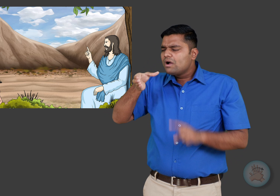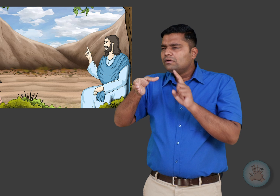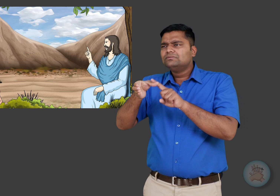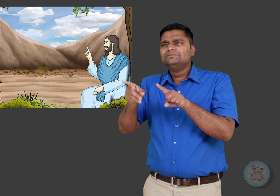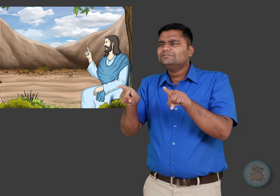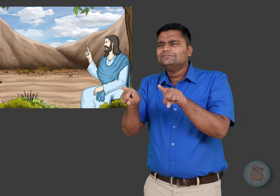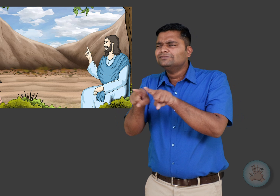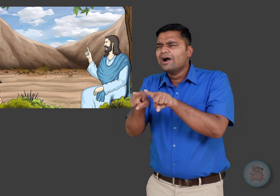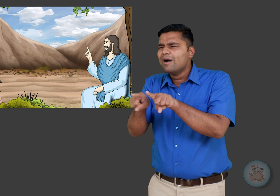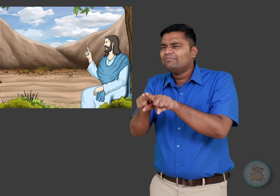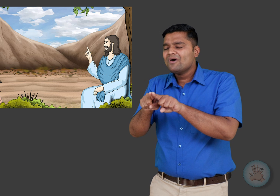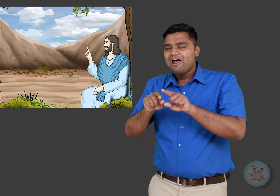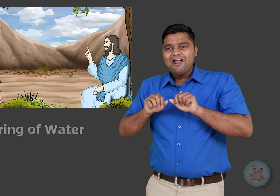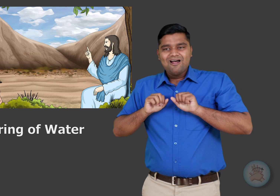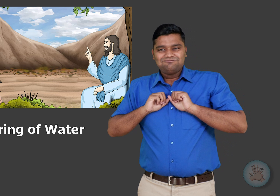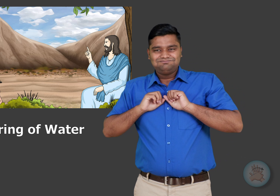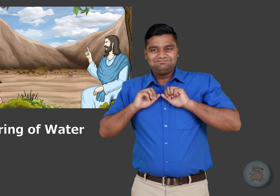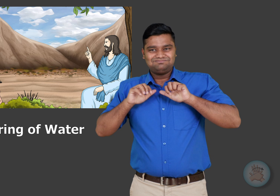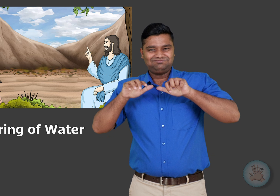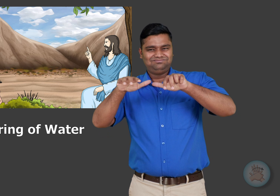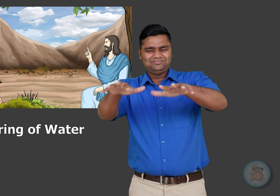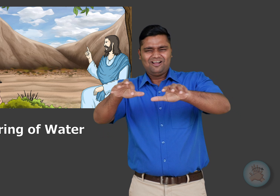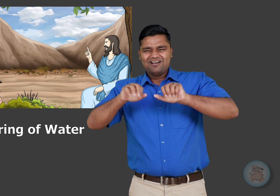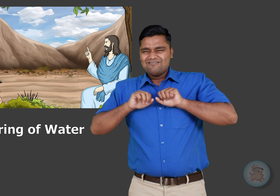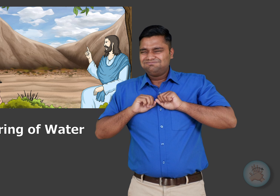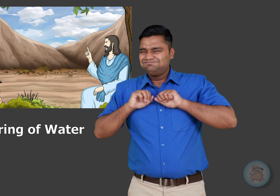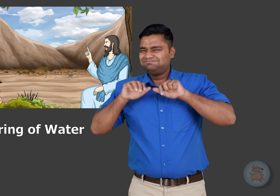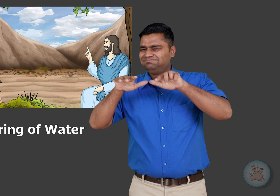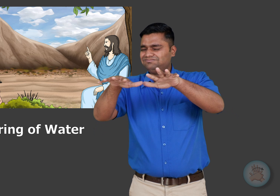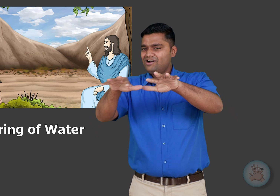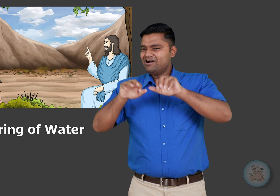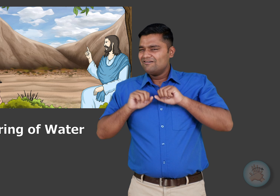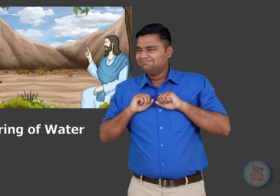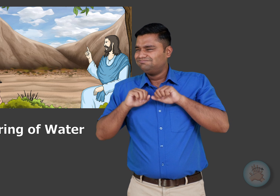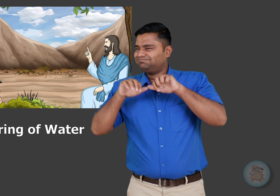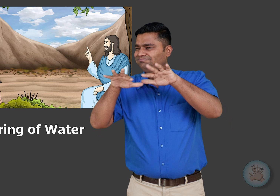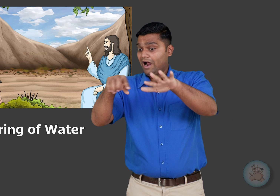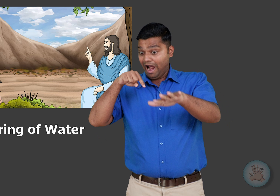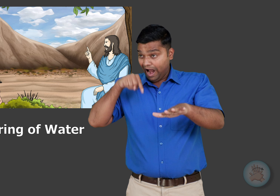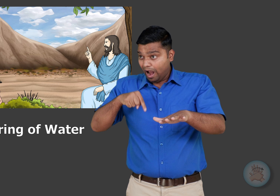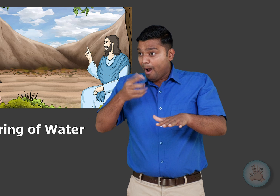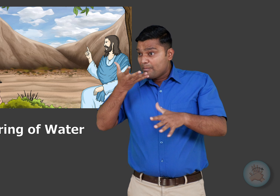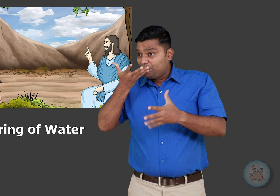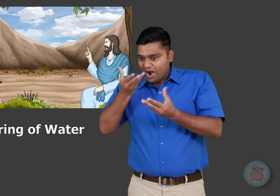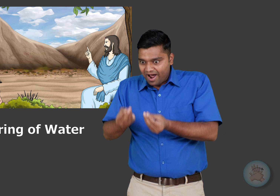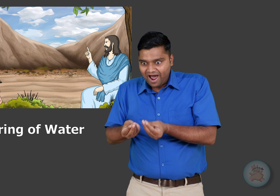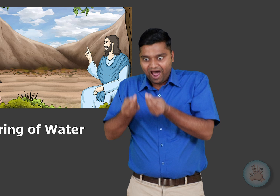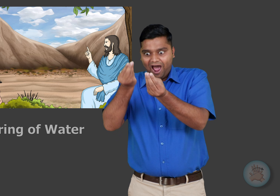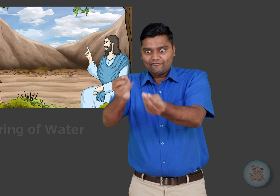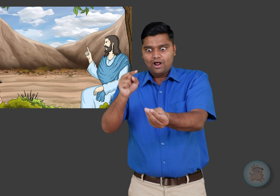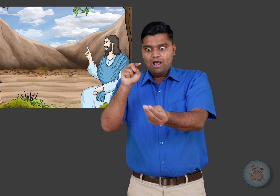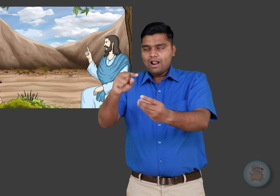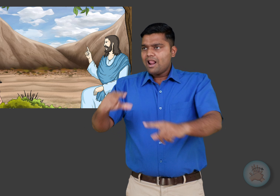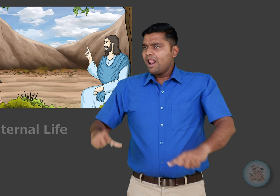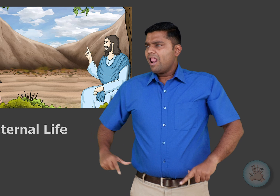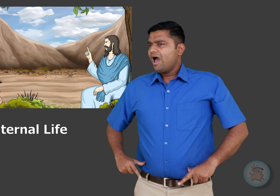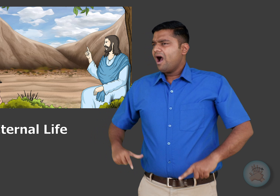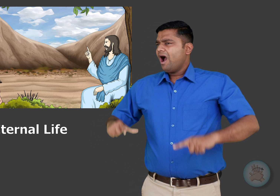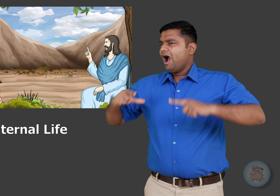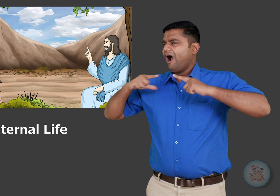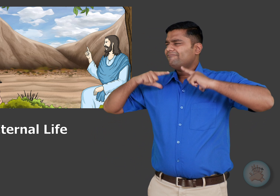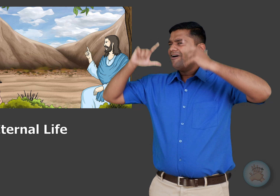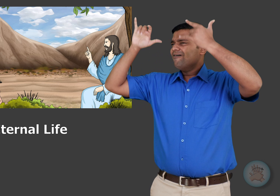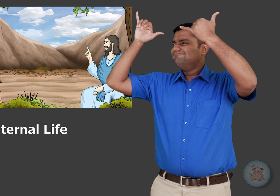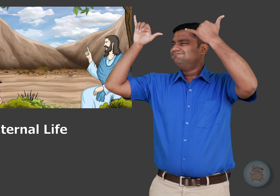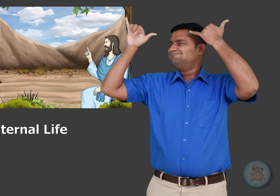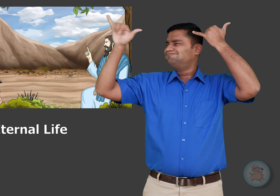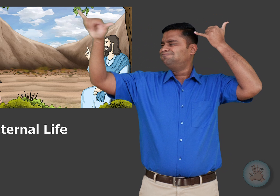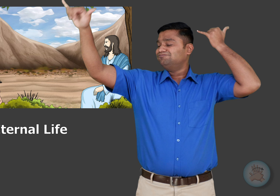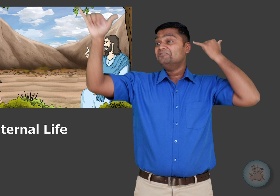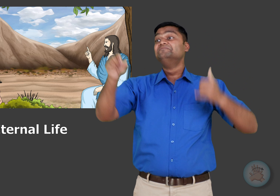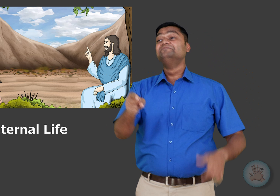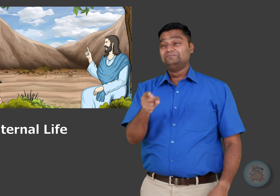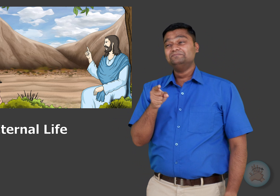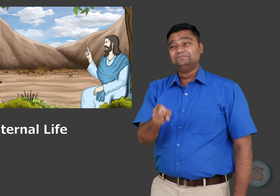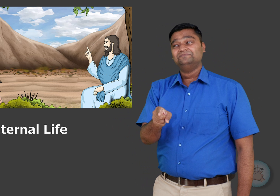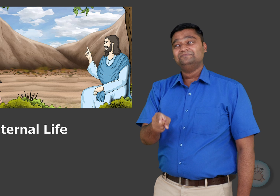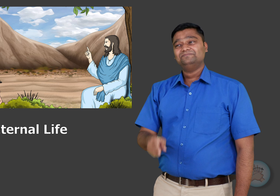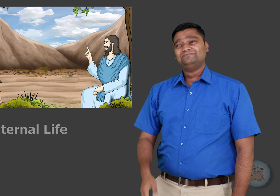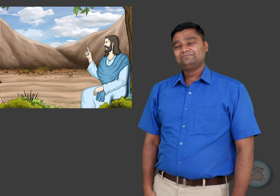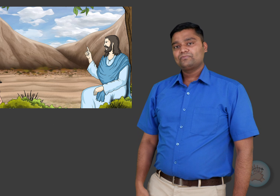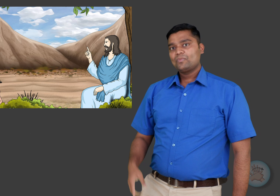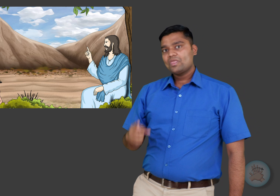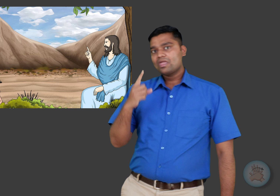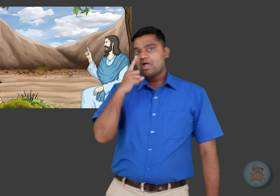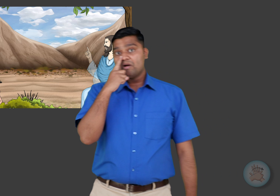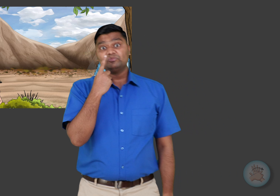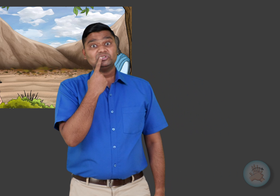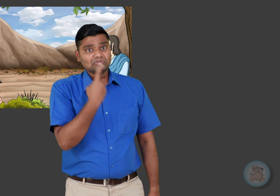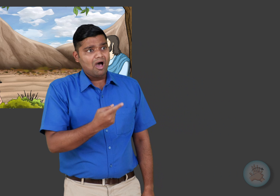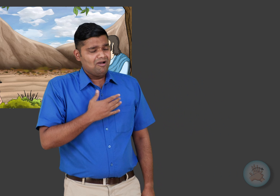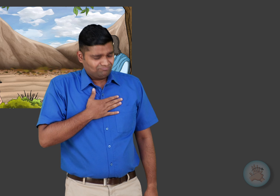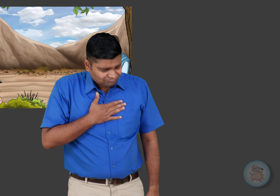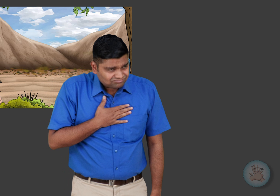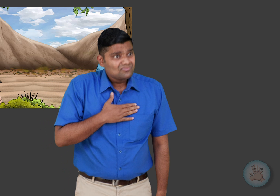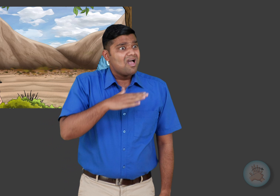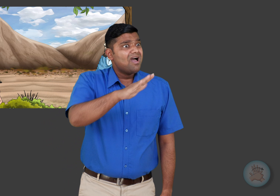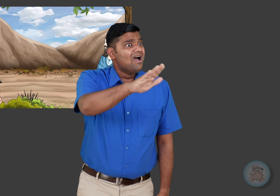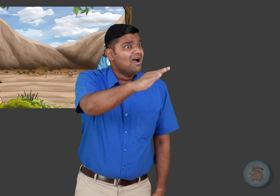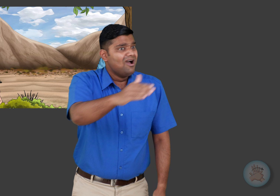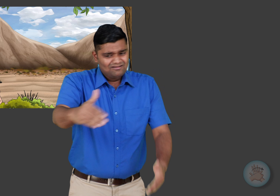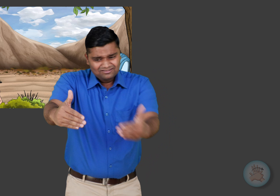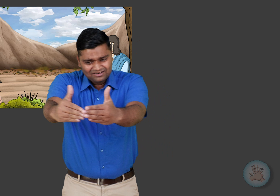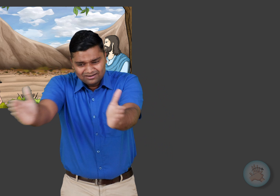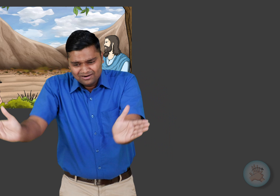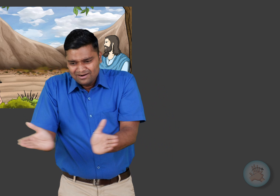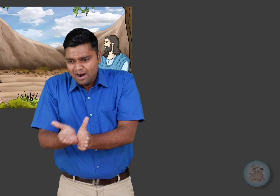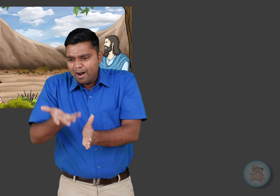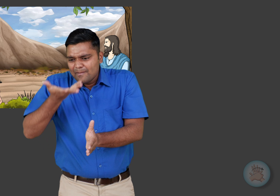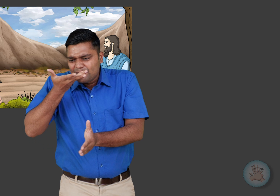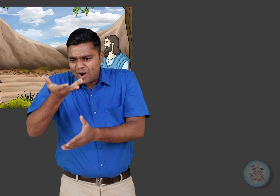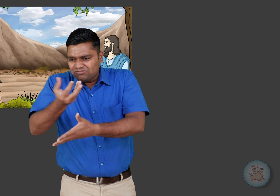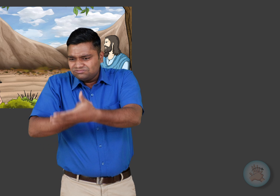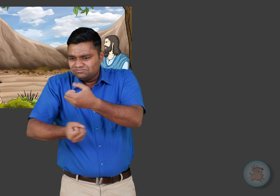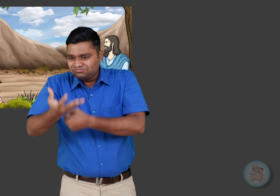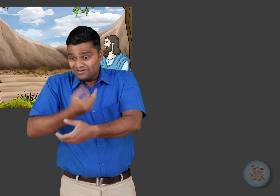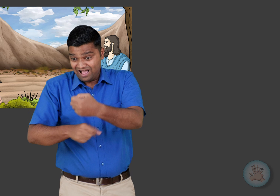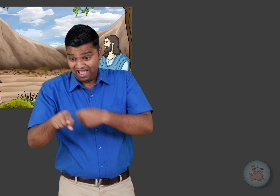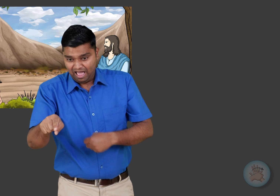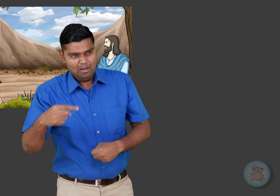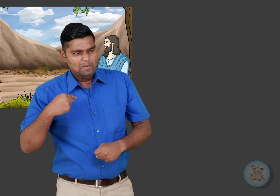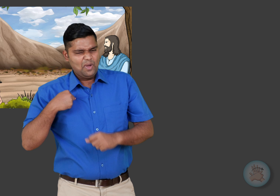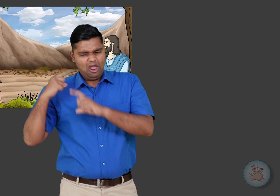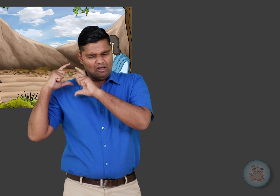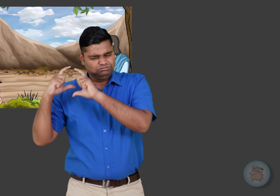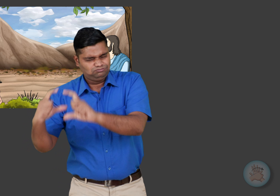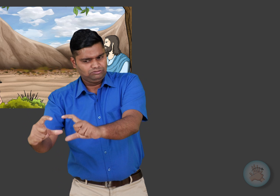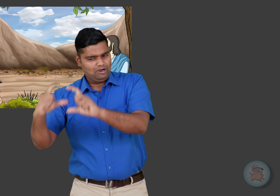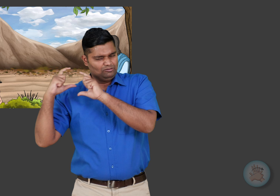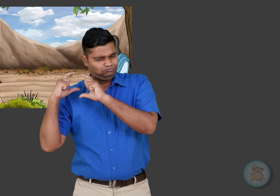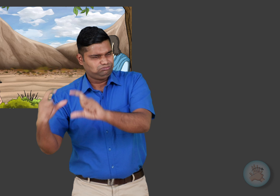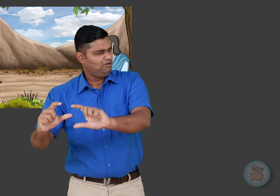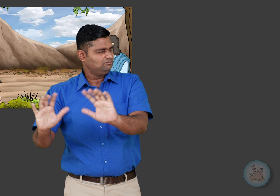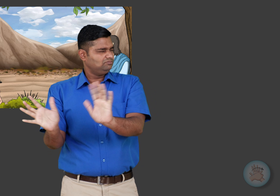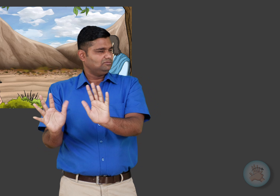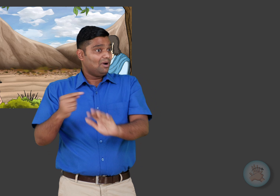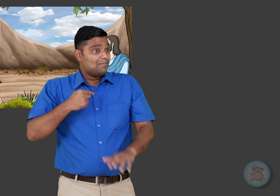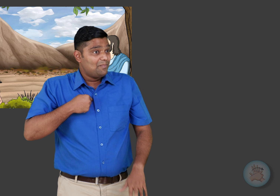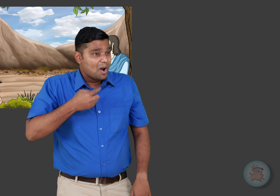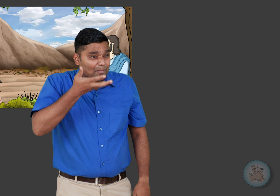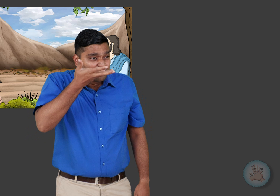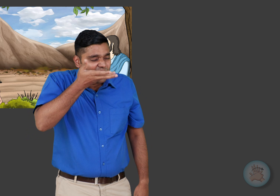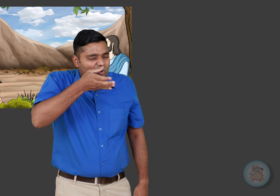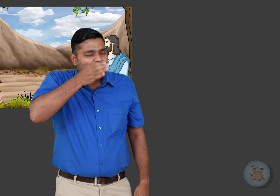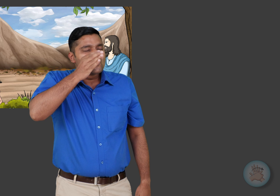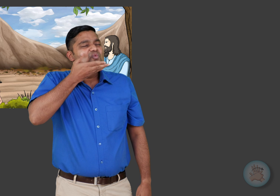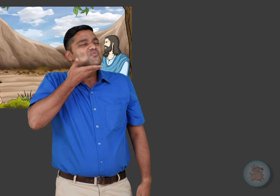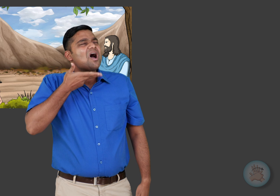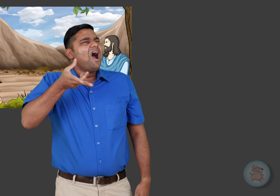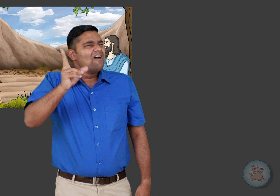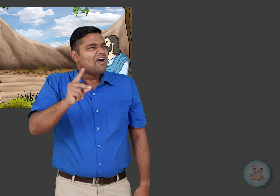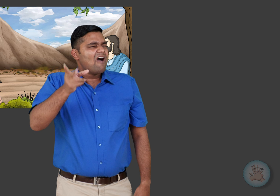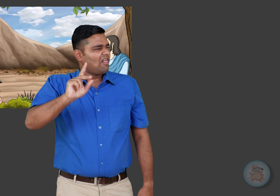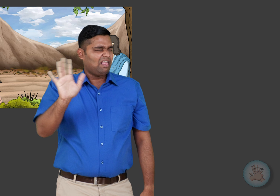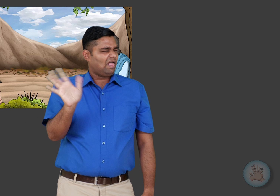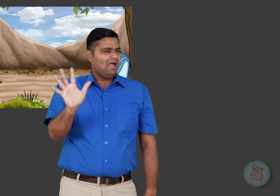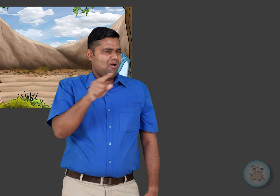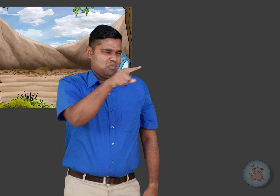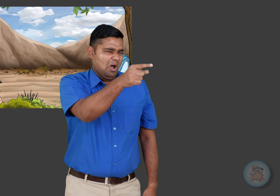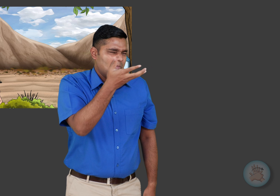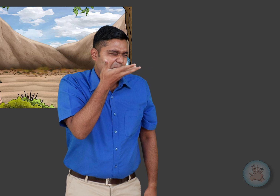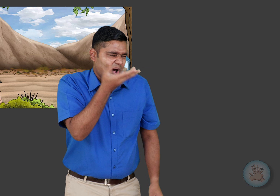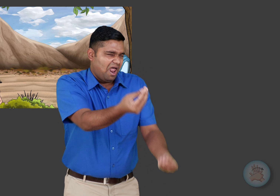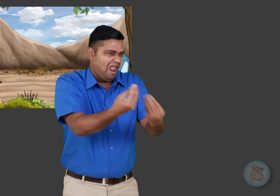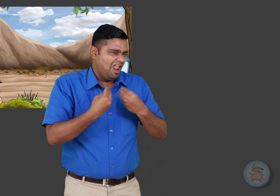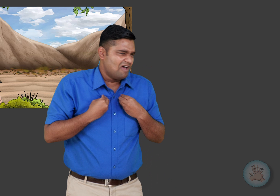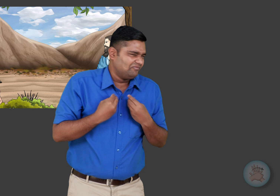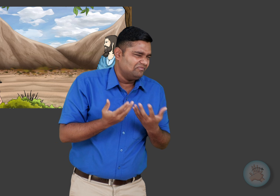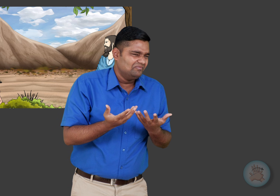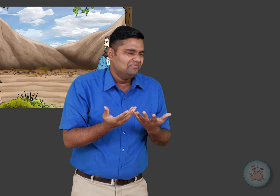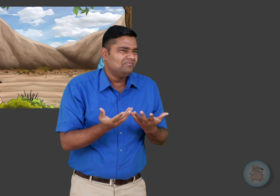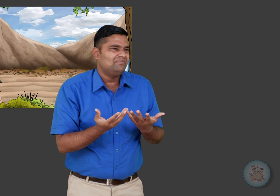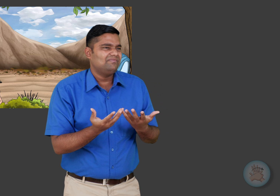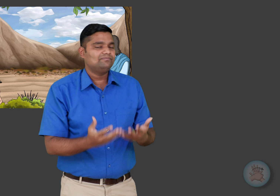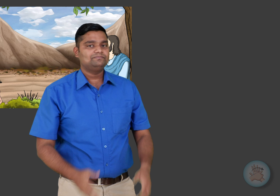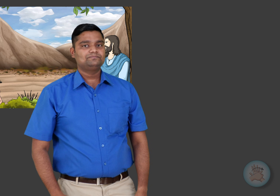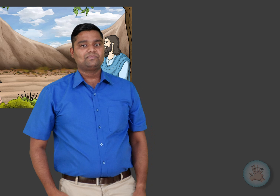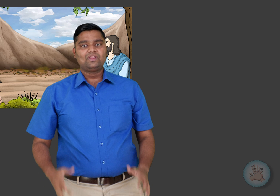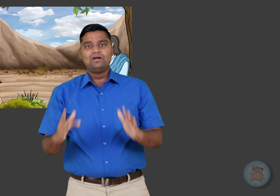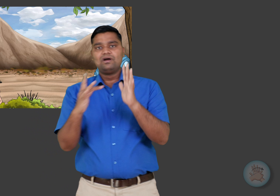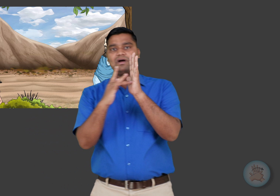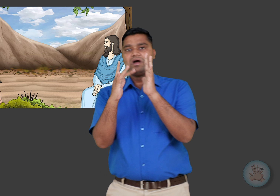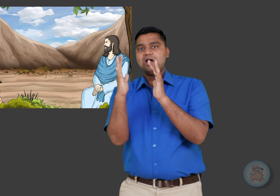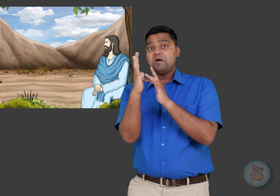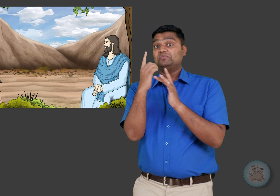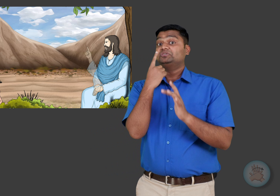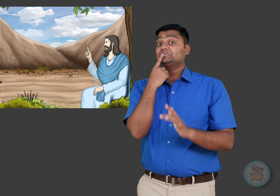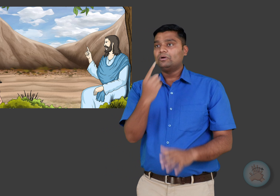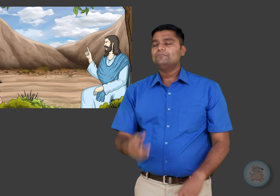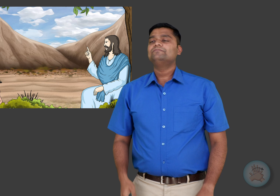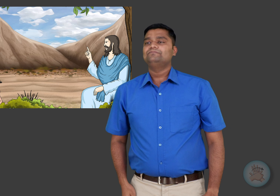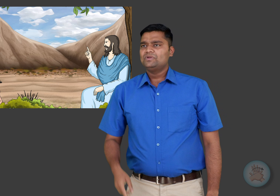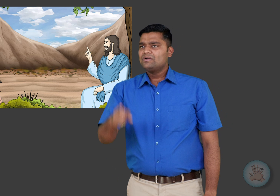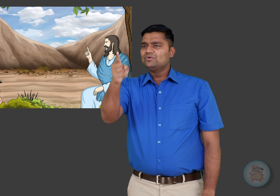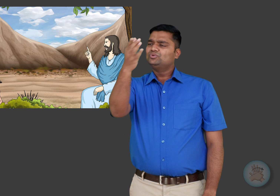Indeed, the water I give him will become in him a fount of water springing up to eternal life.” The woman said to Him, “Sir, give me this water so that I will not get thirsty and have to keep coming here to draw water.”